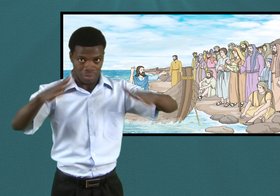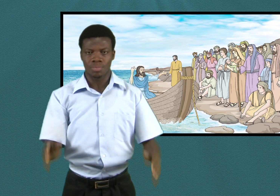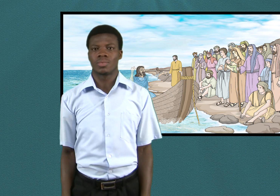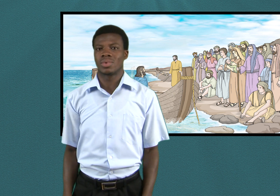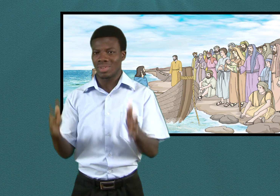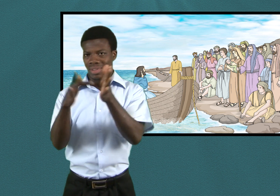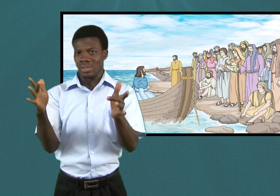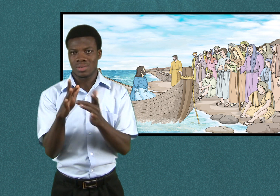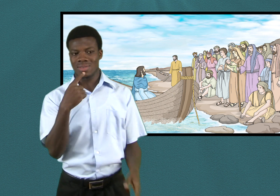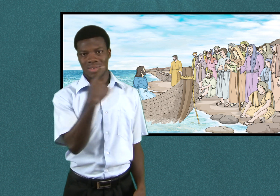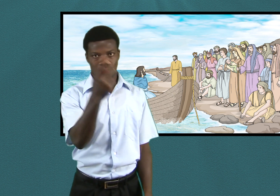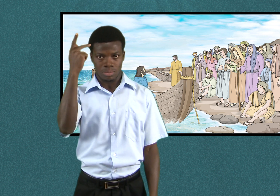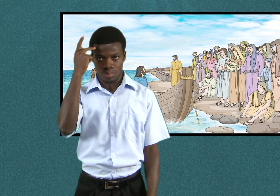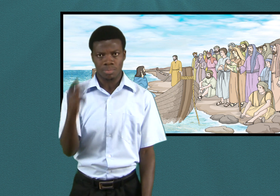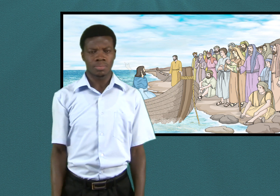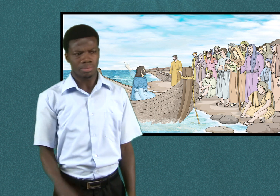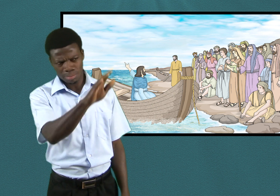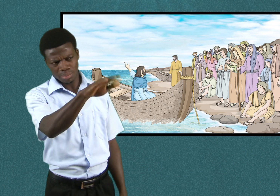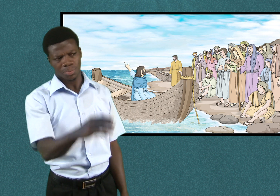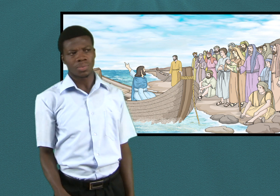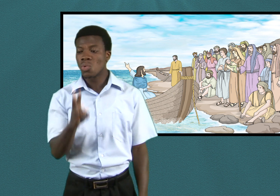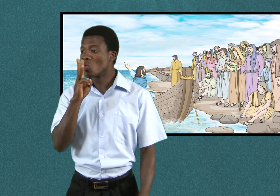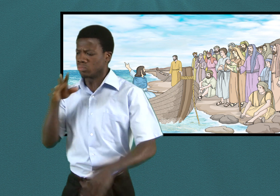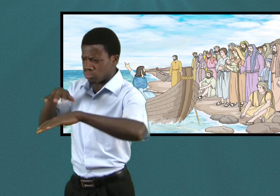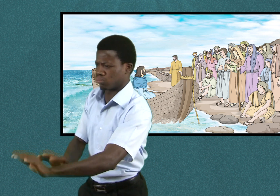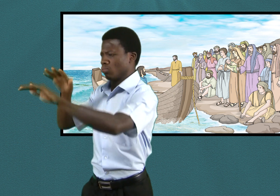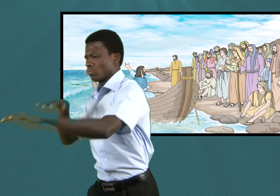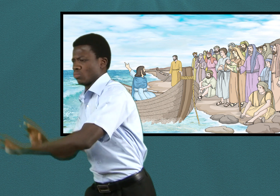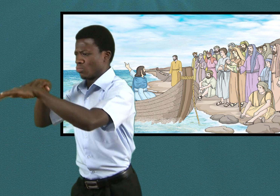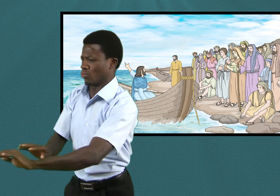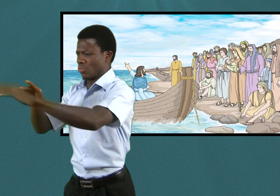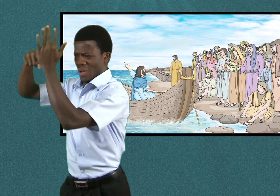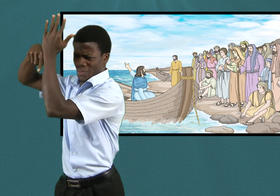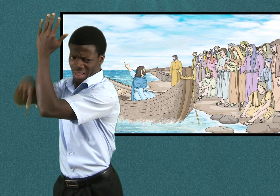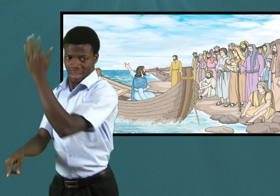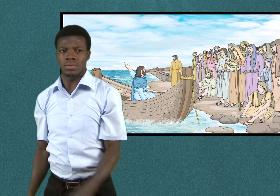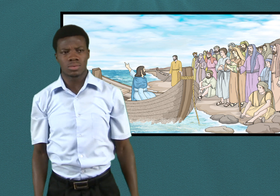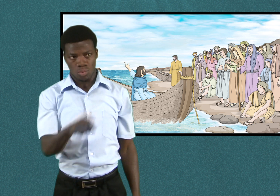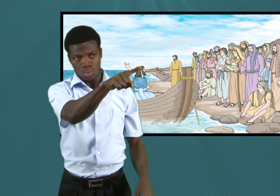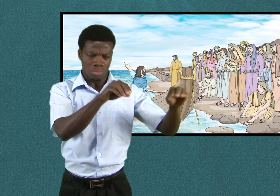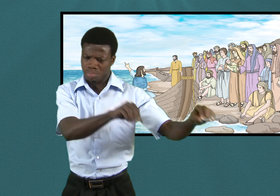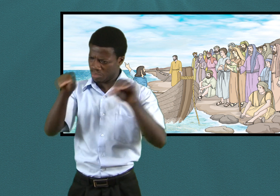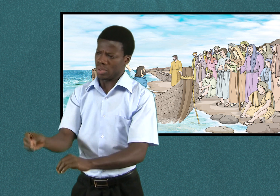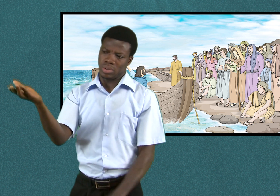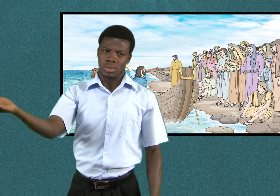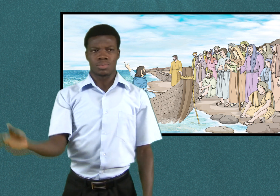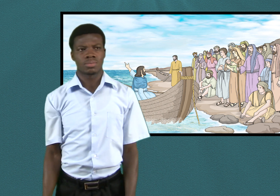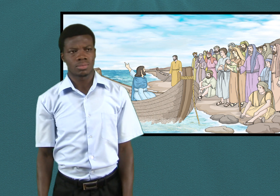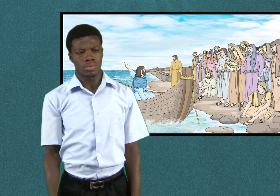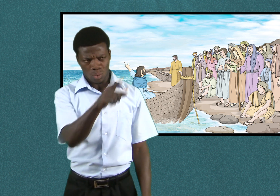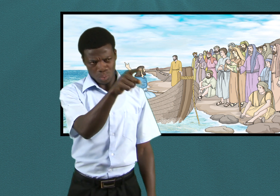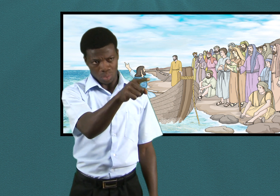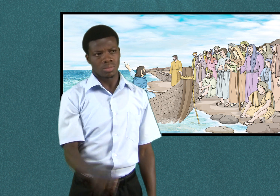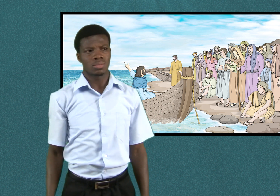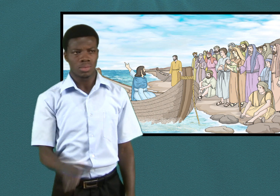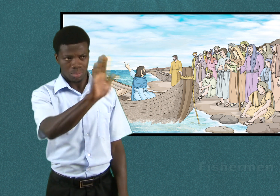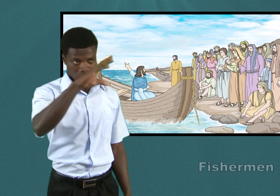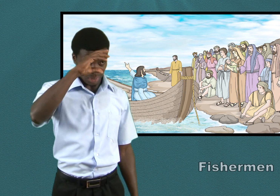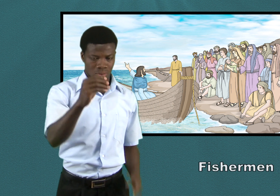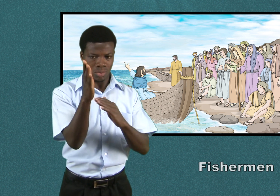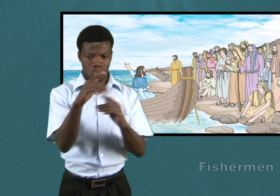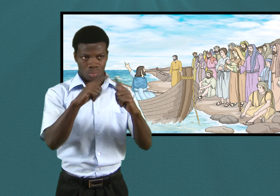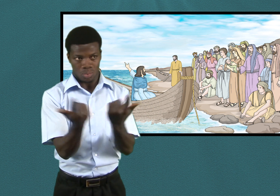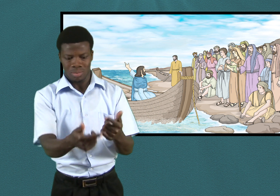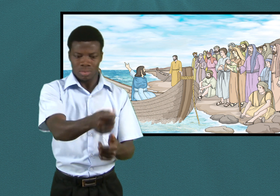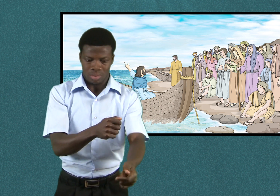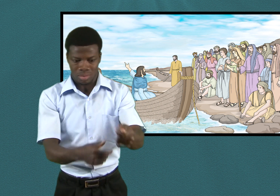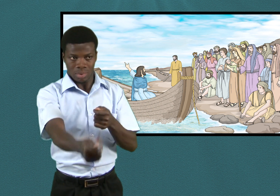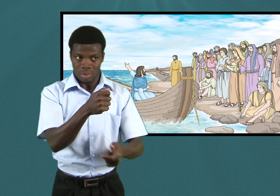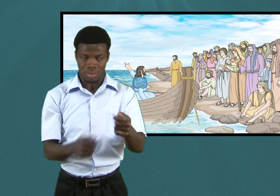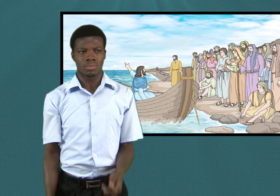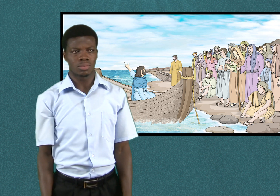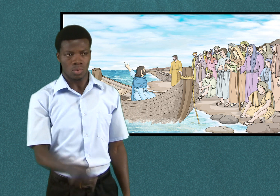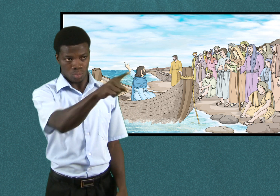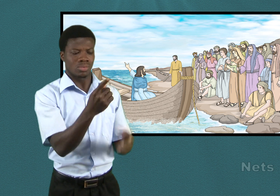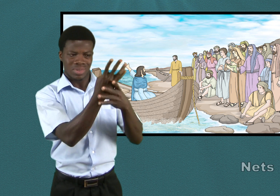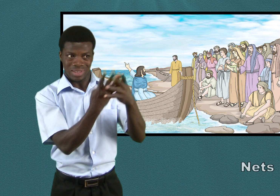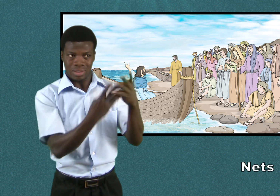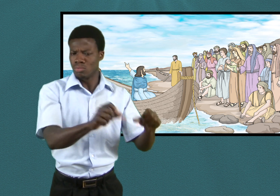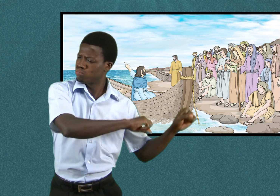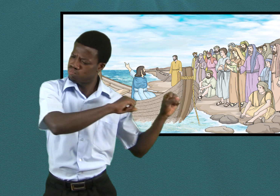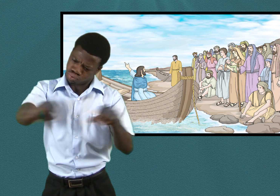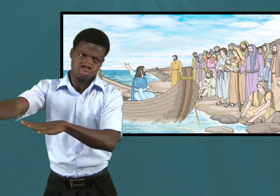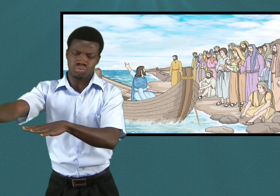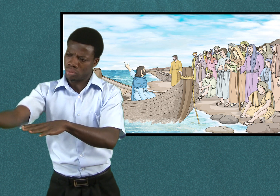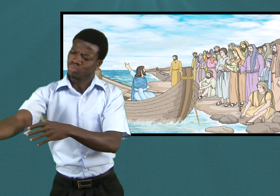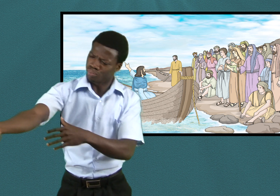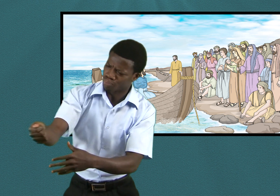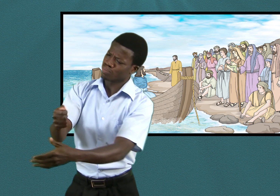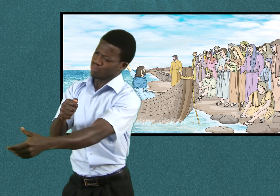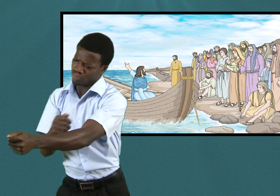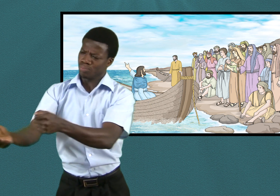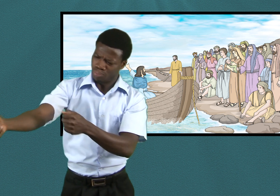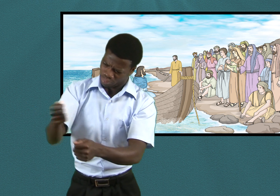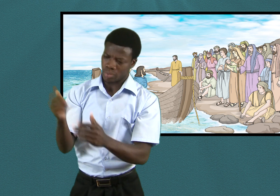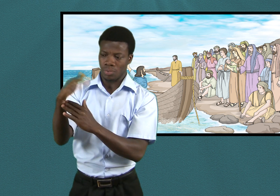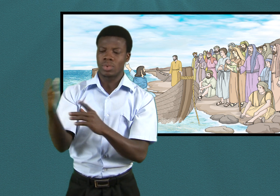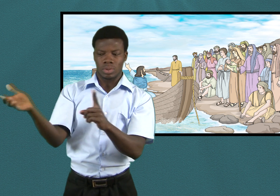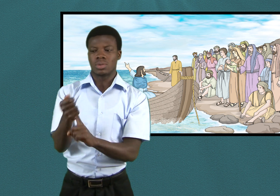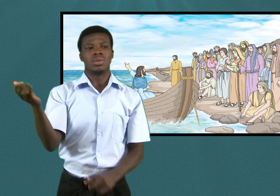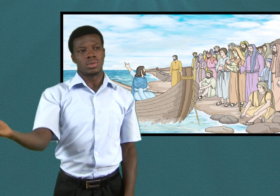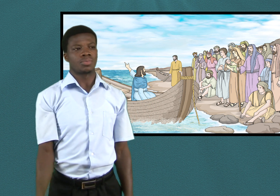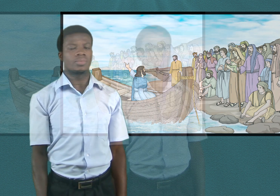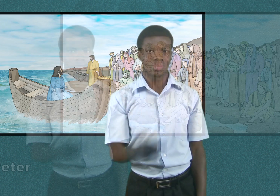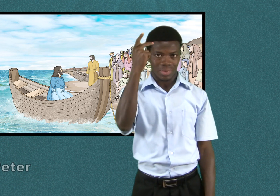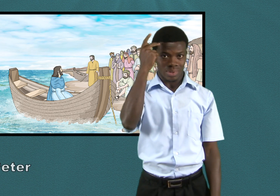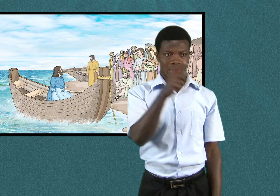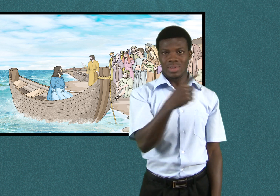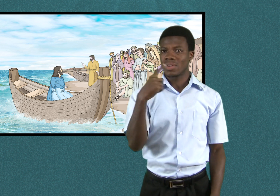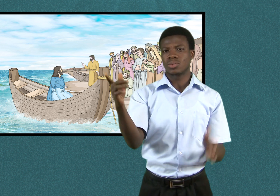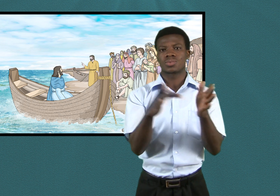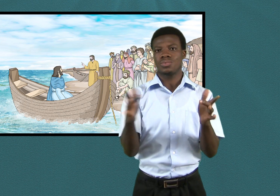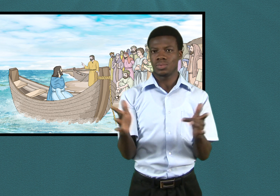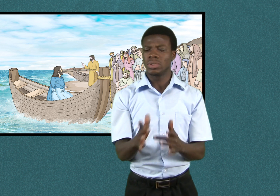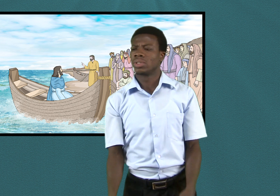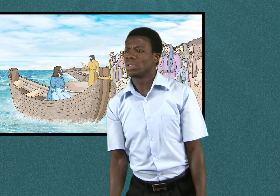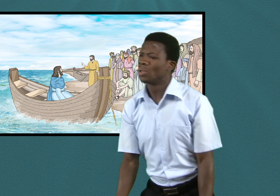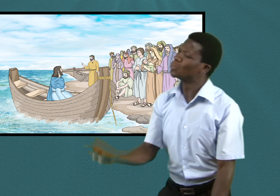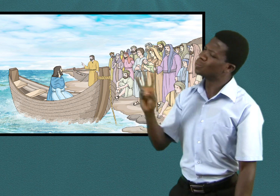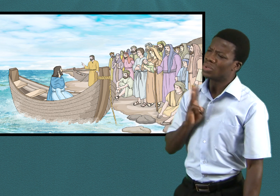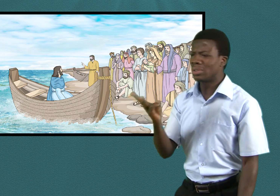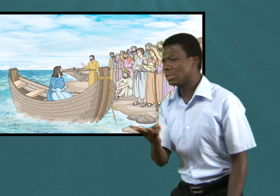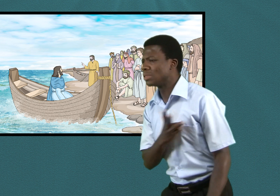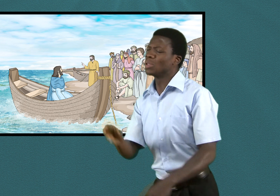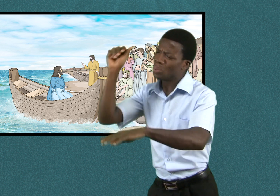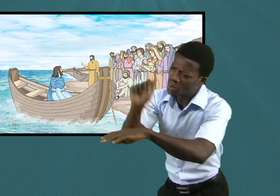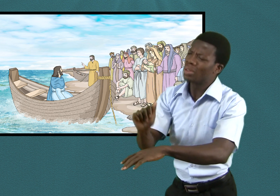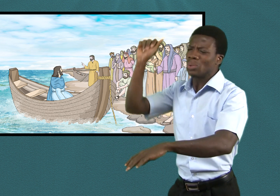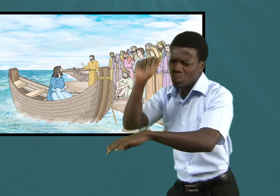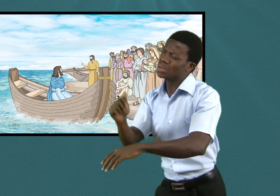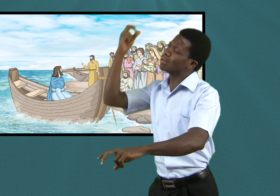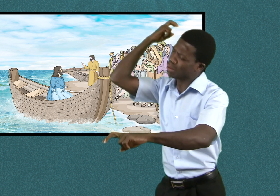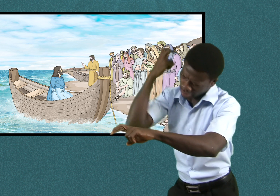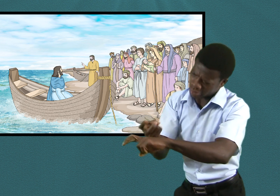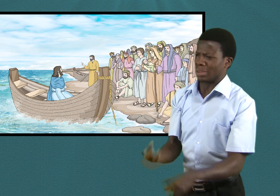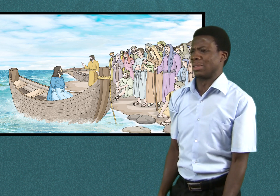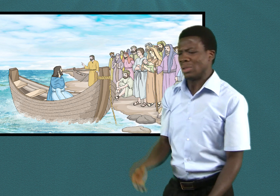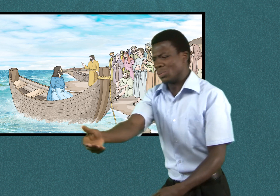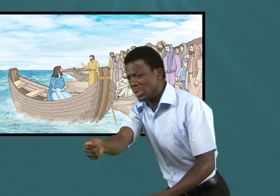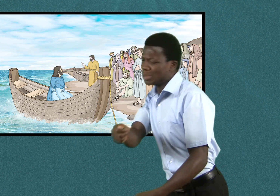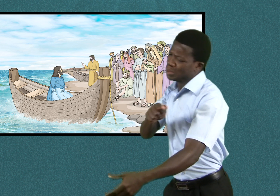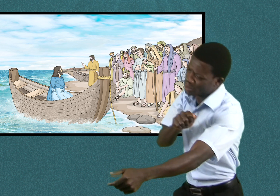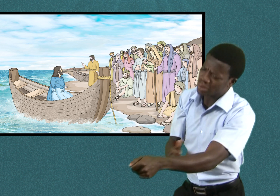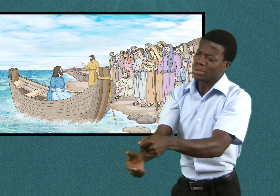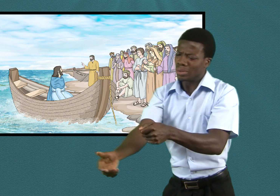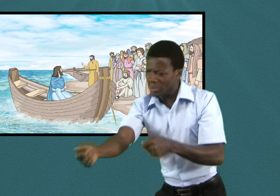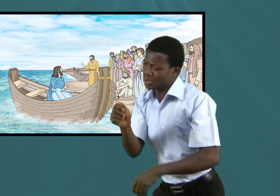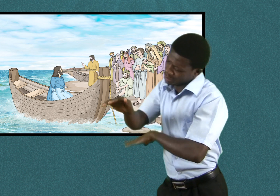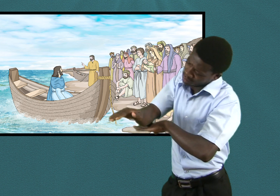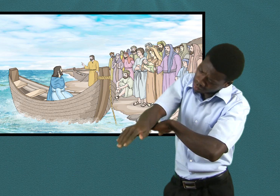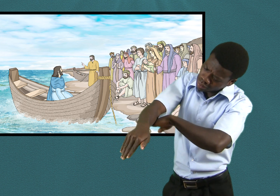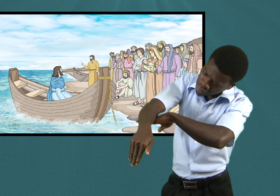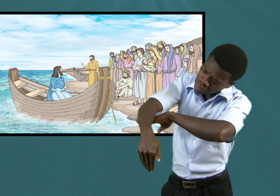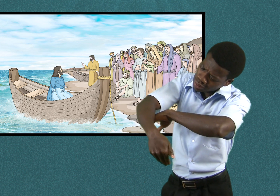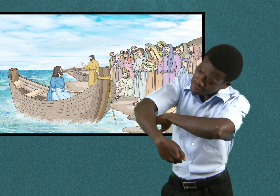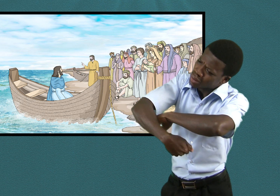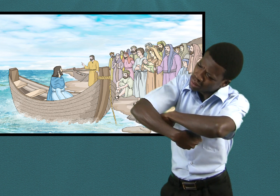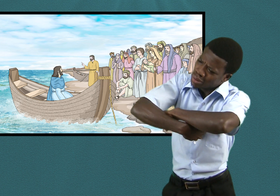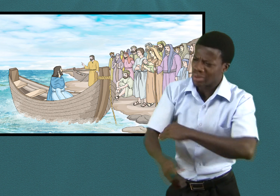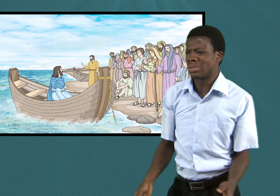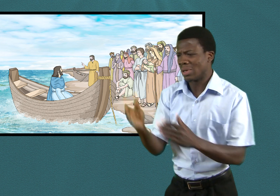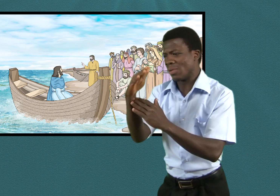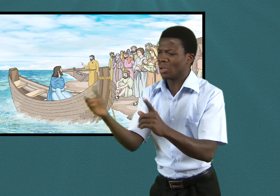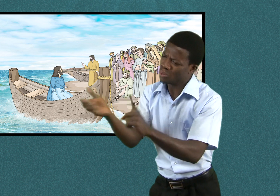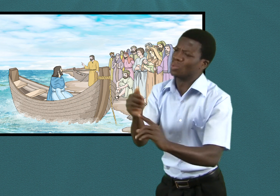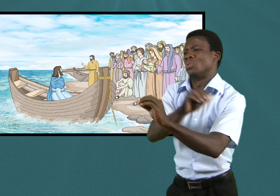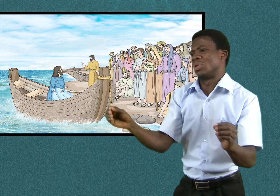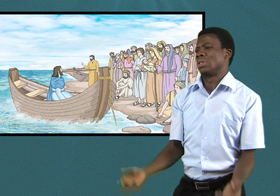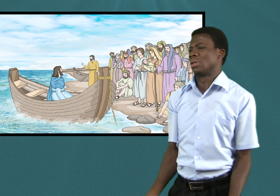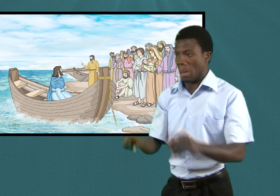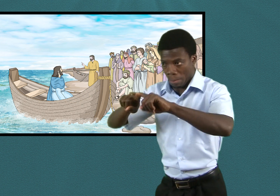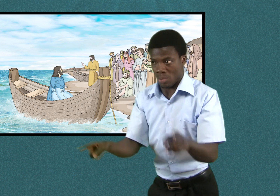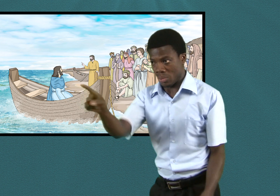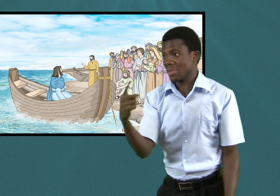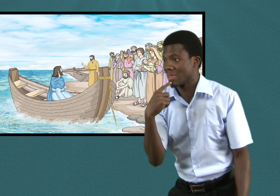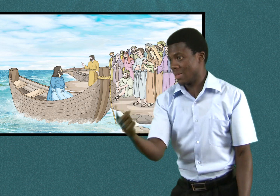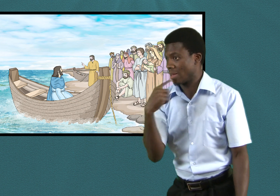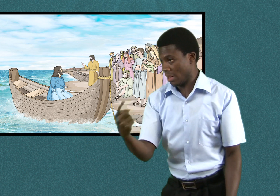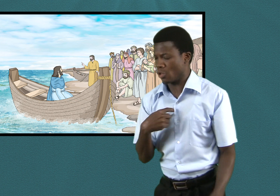When Jesus had finished speaking, He said to Simon, “Put out into deep water and let down your nets for a catch.”